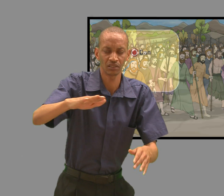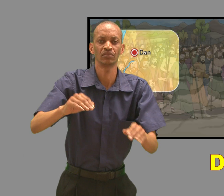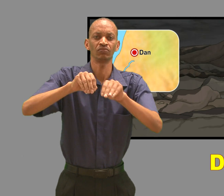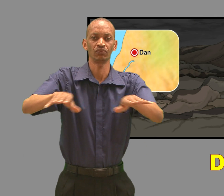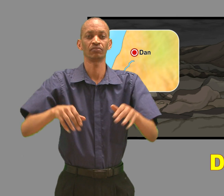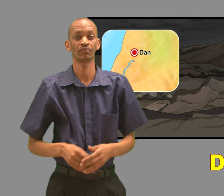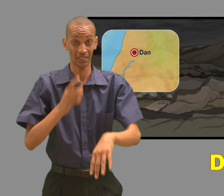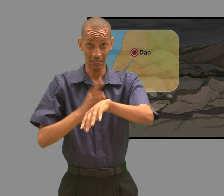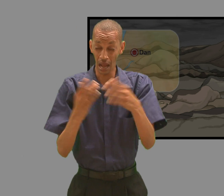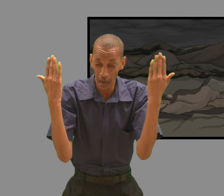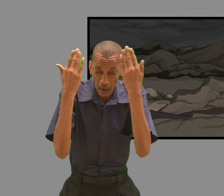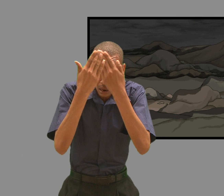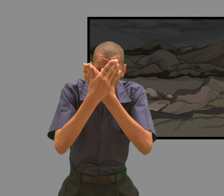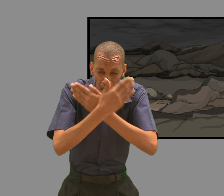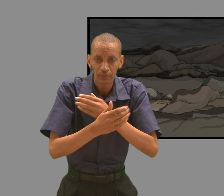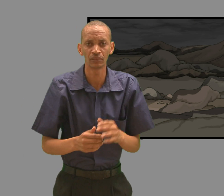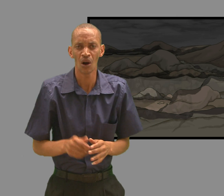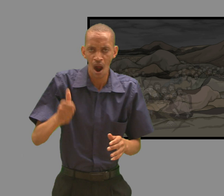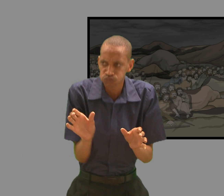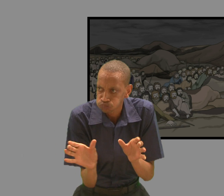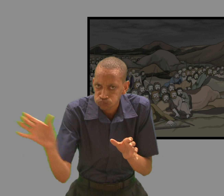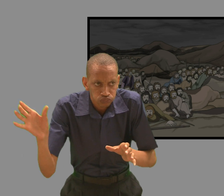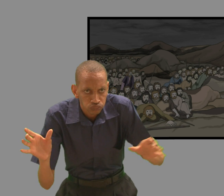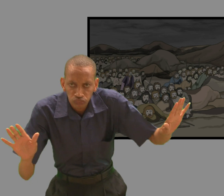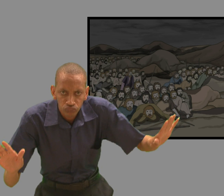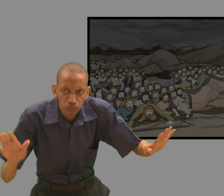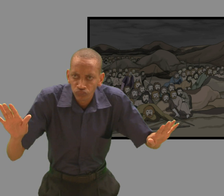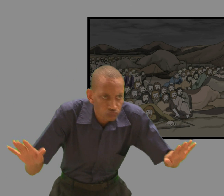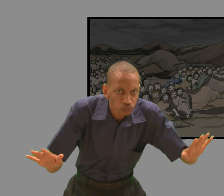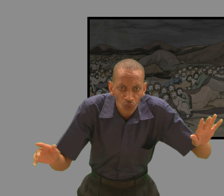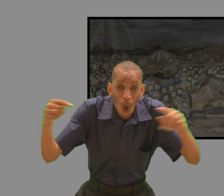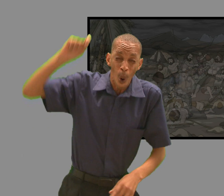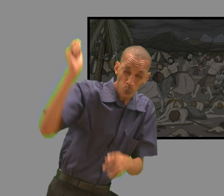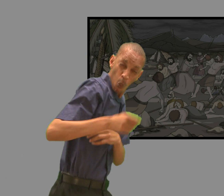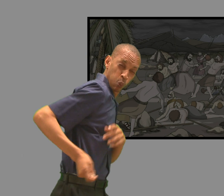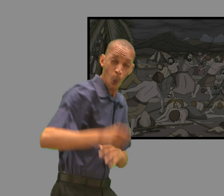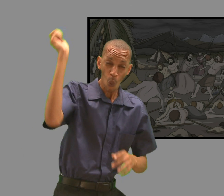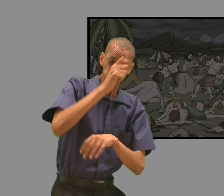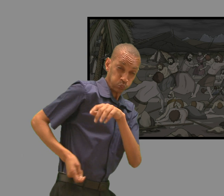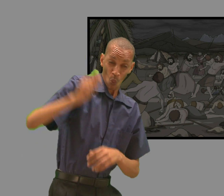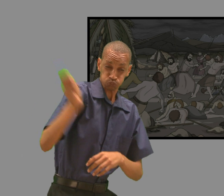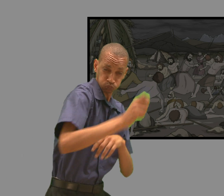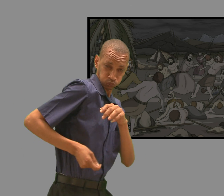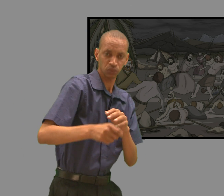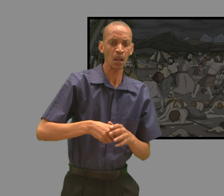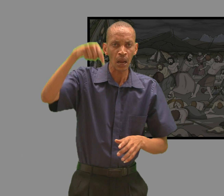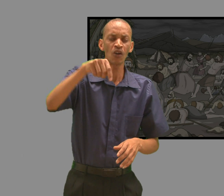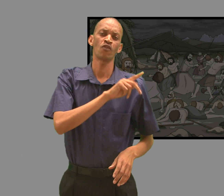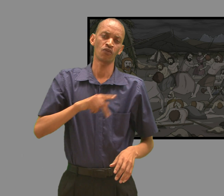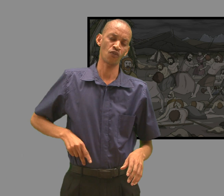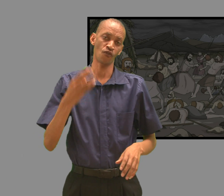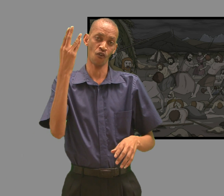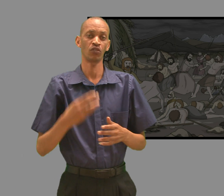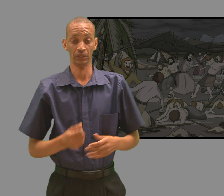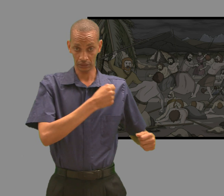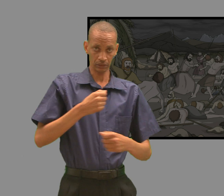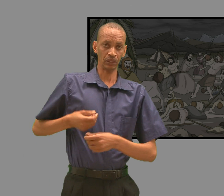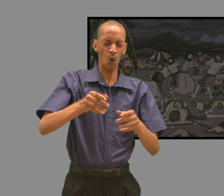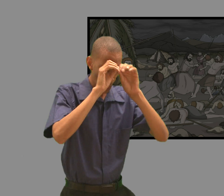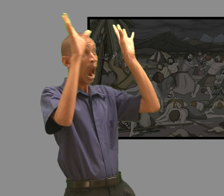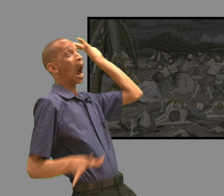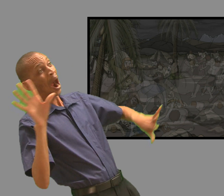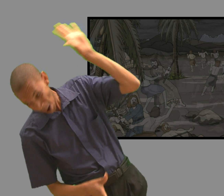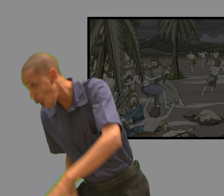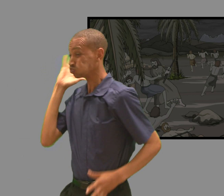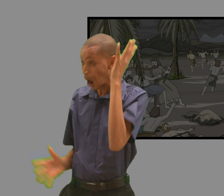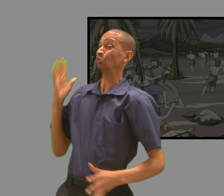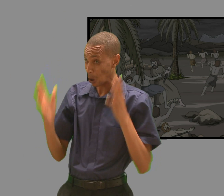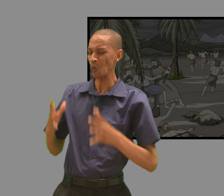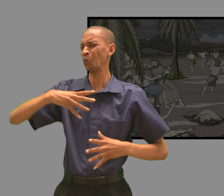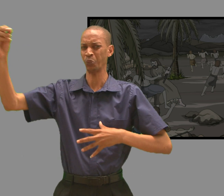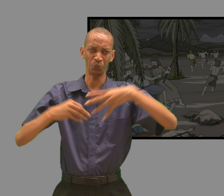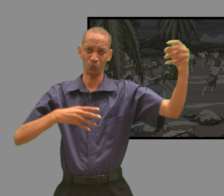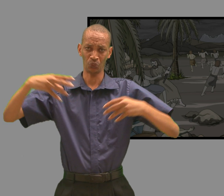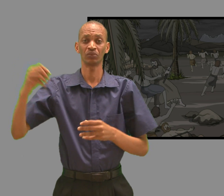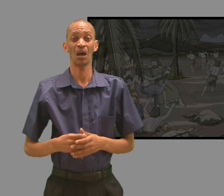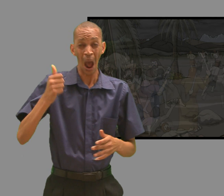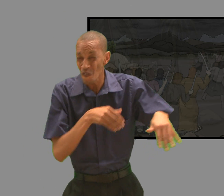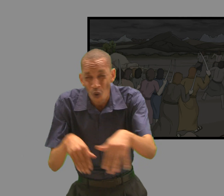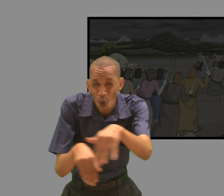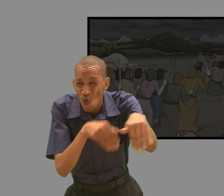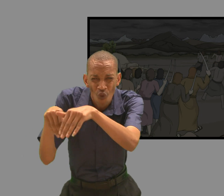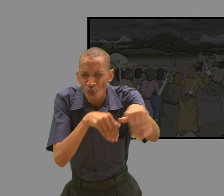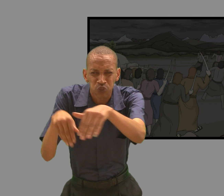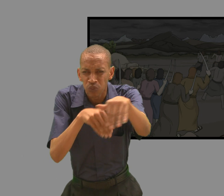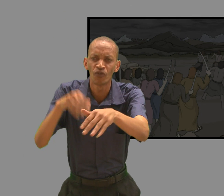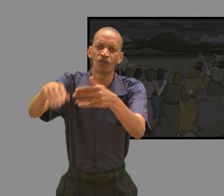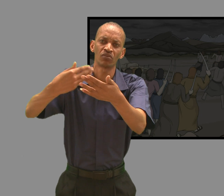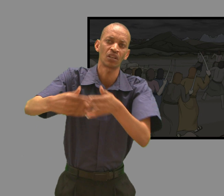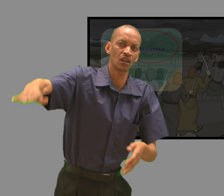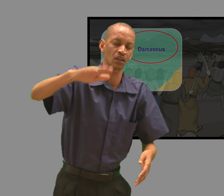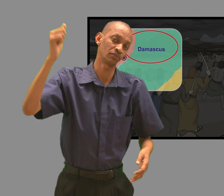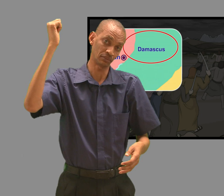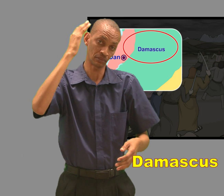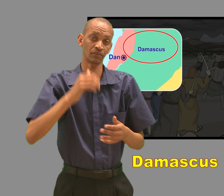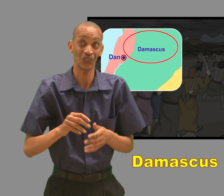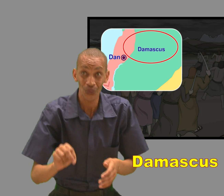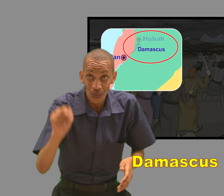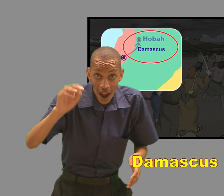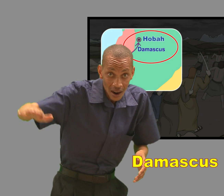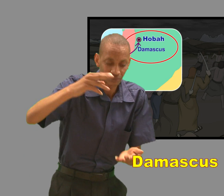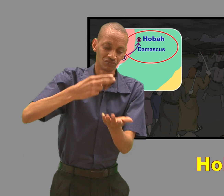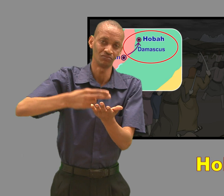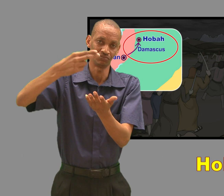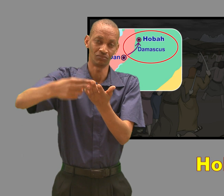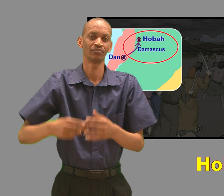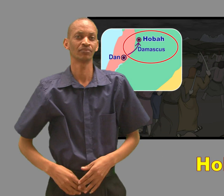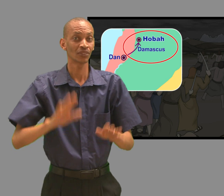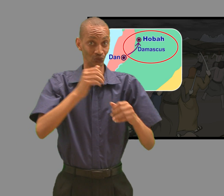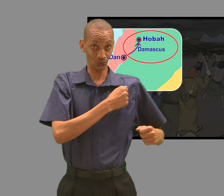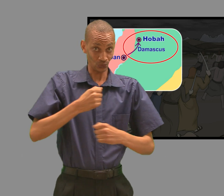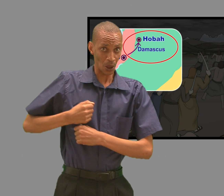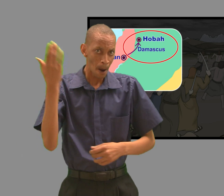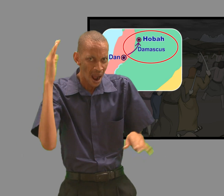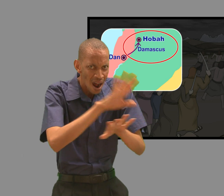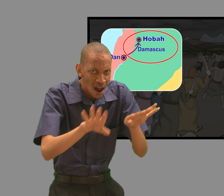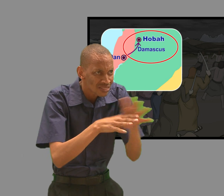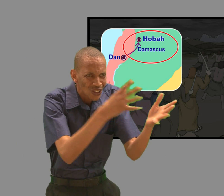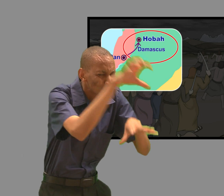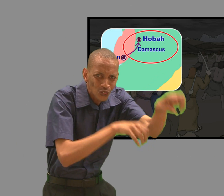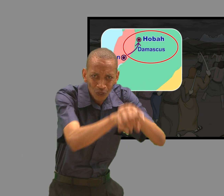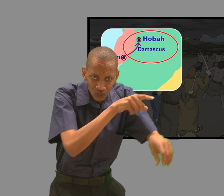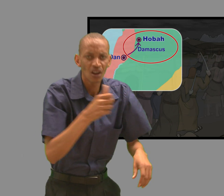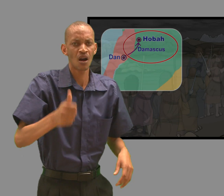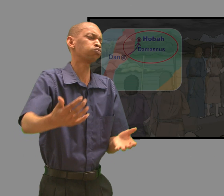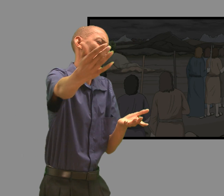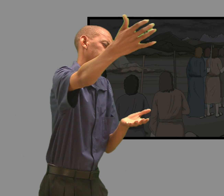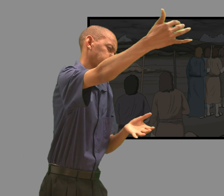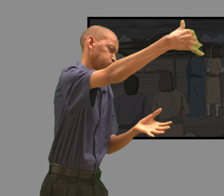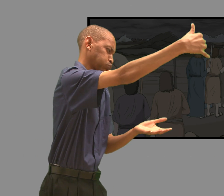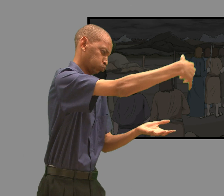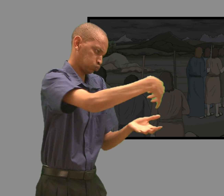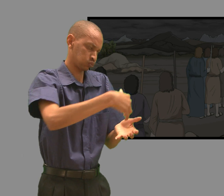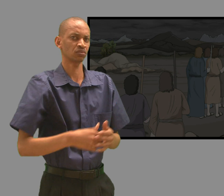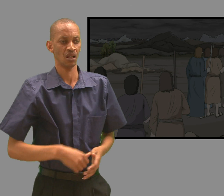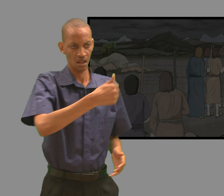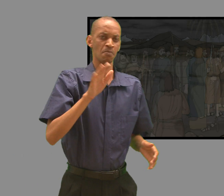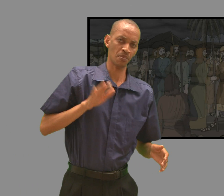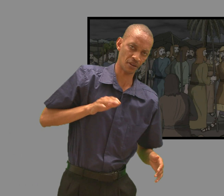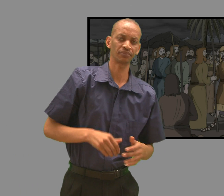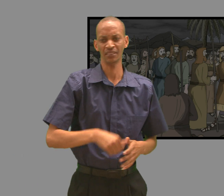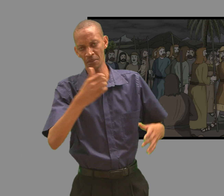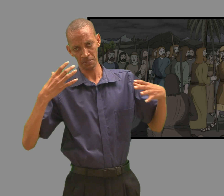During the night, Abram divided his forces and routed Chedorlaomer’s army, pursuing them as far as Hobah, north of Damascus.